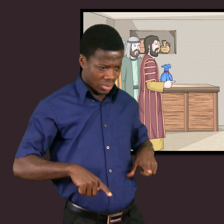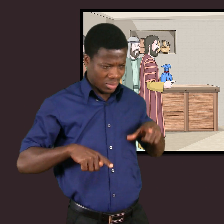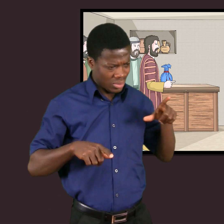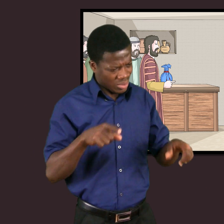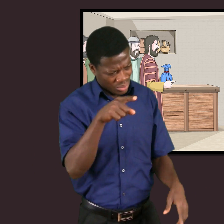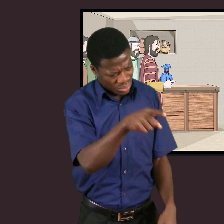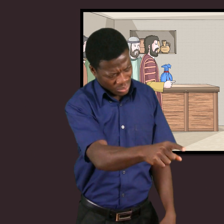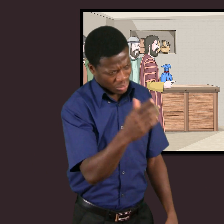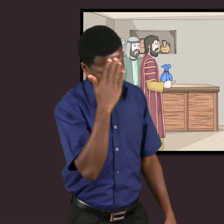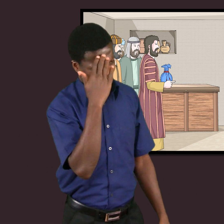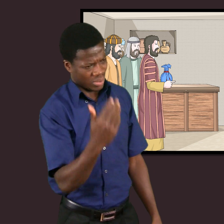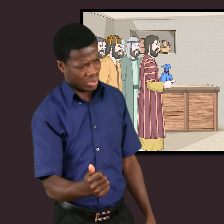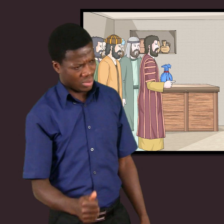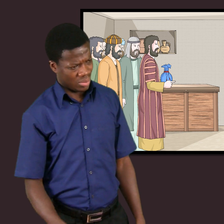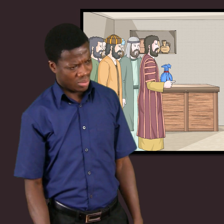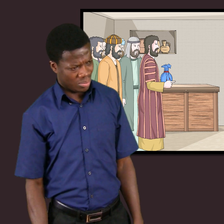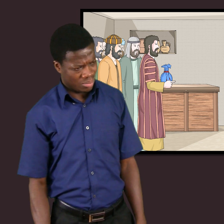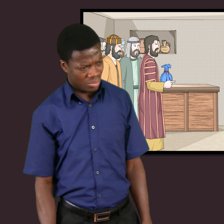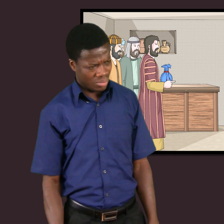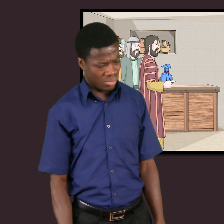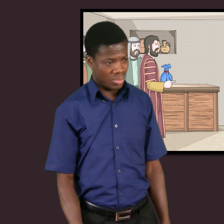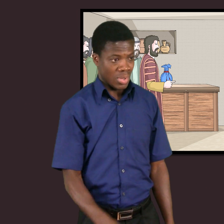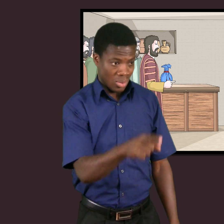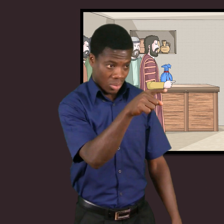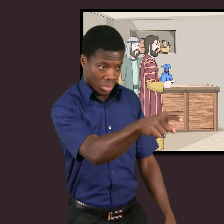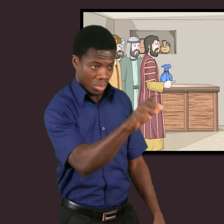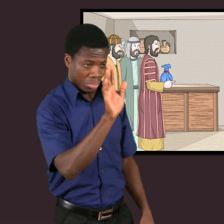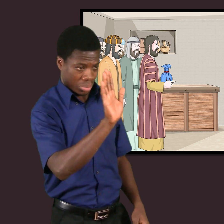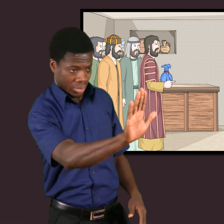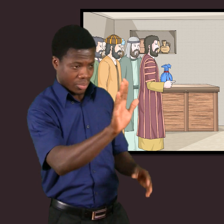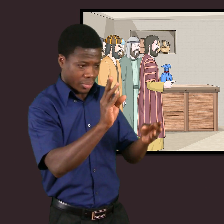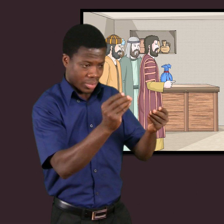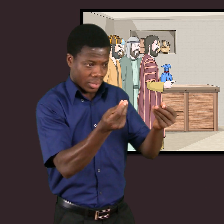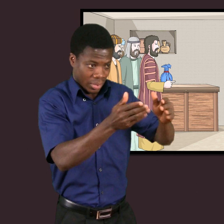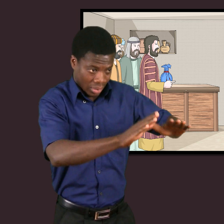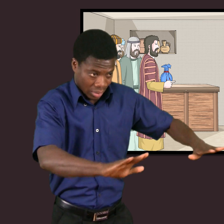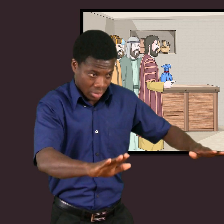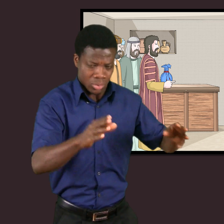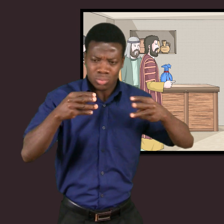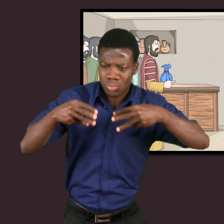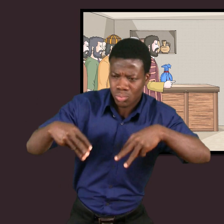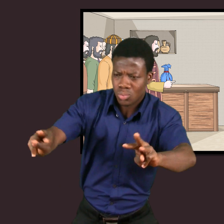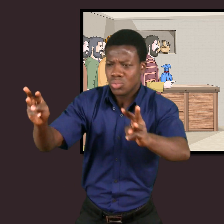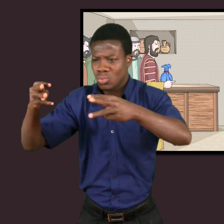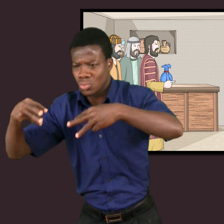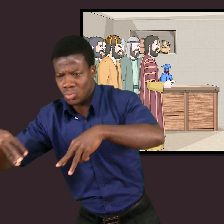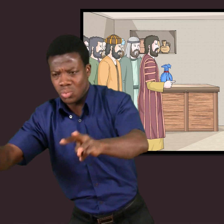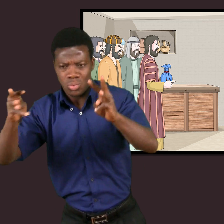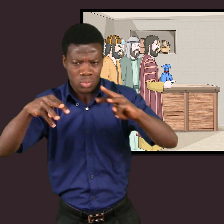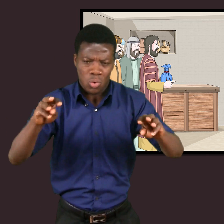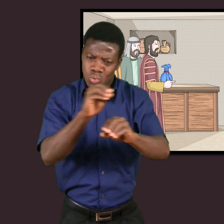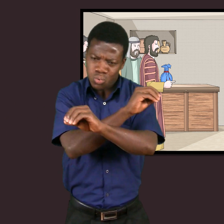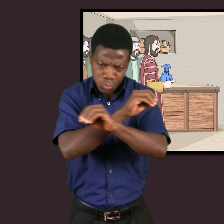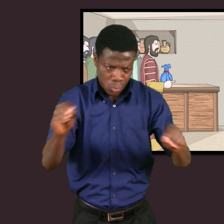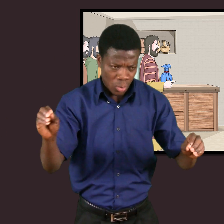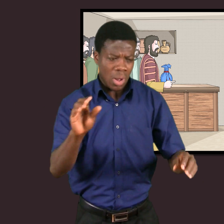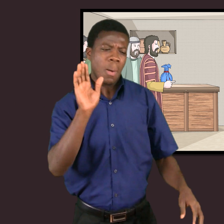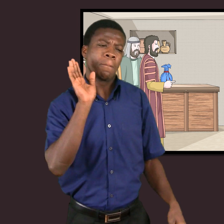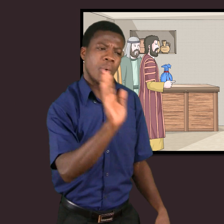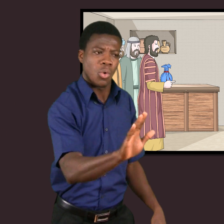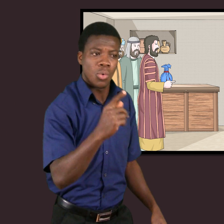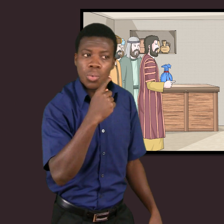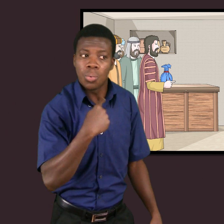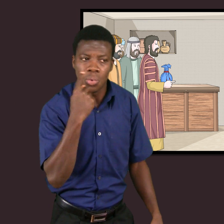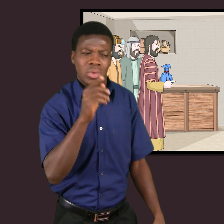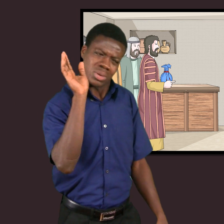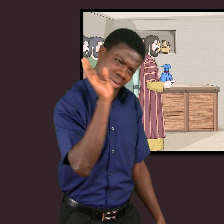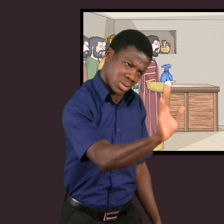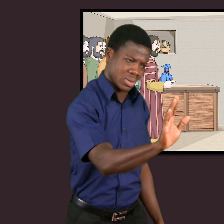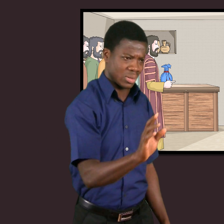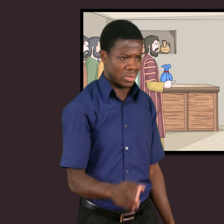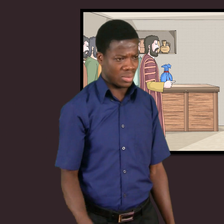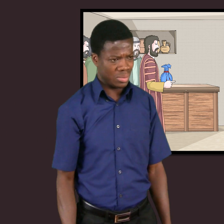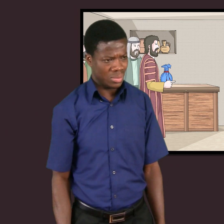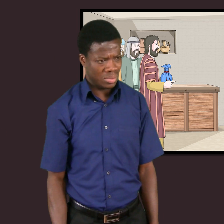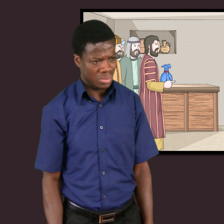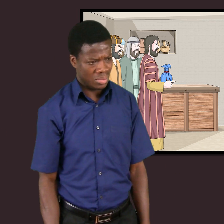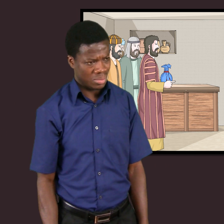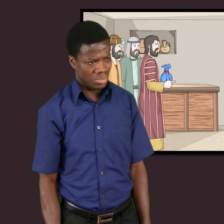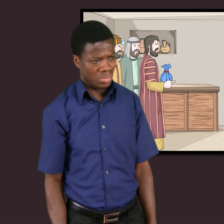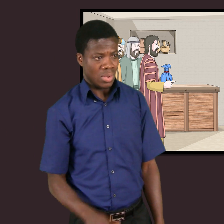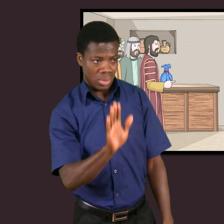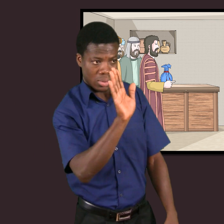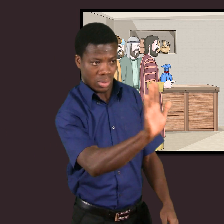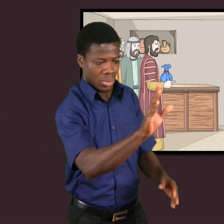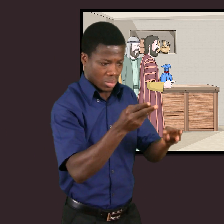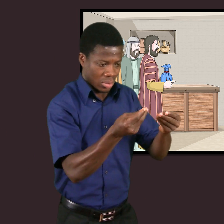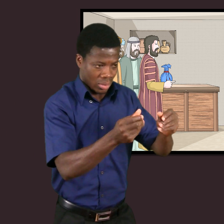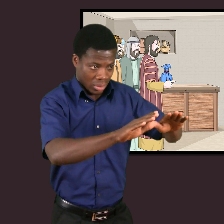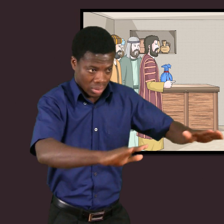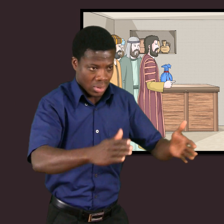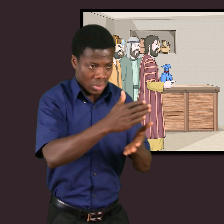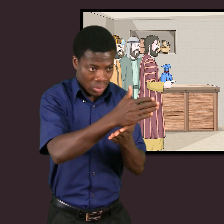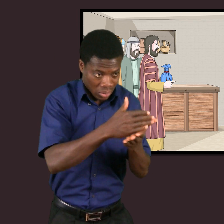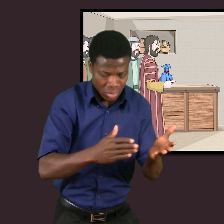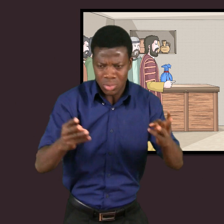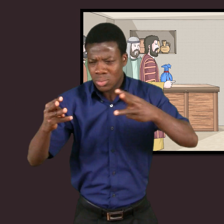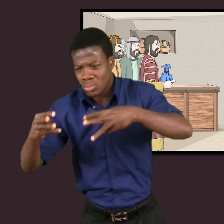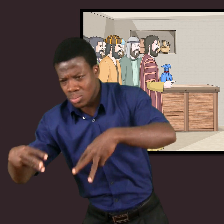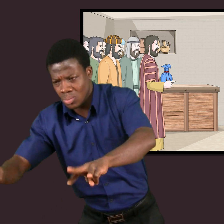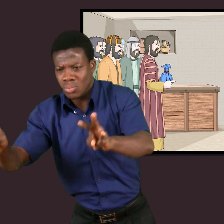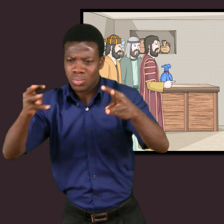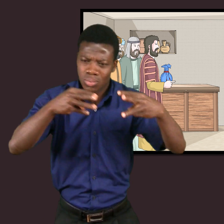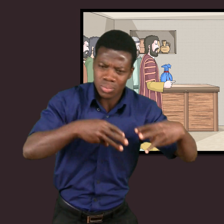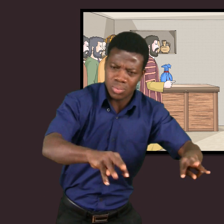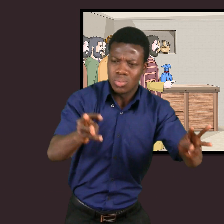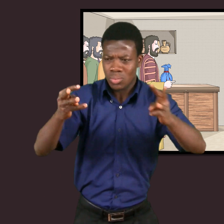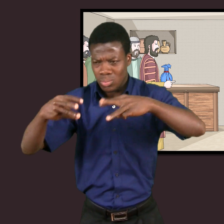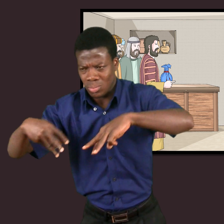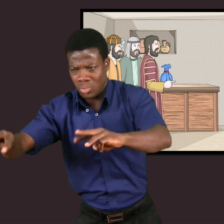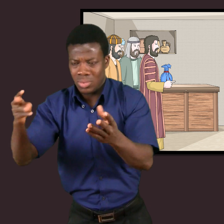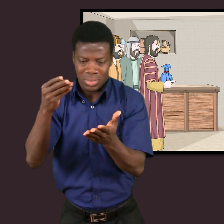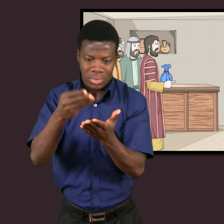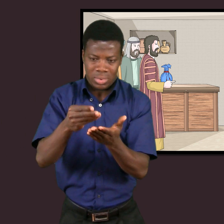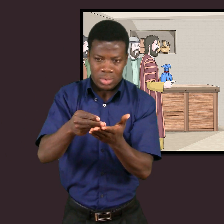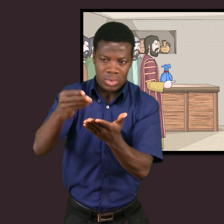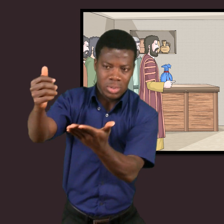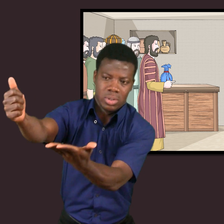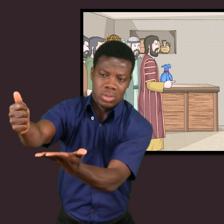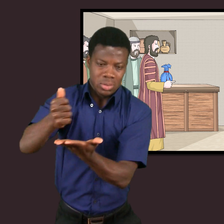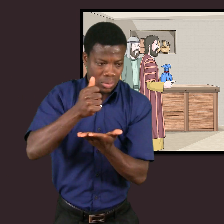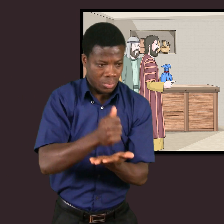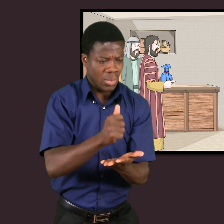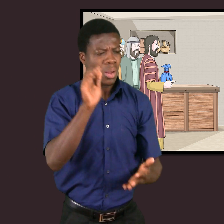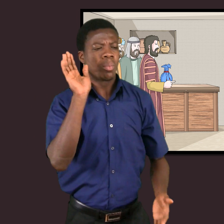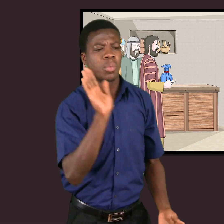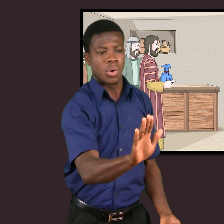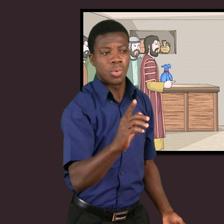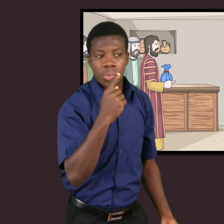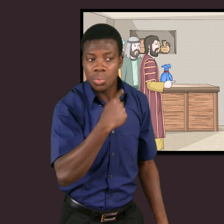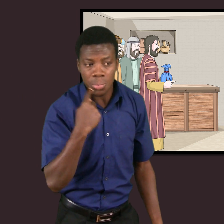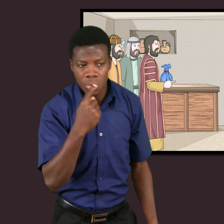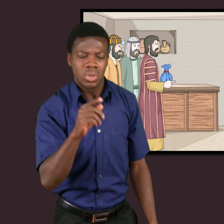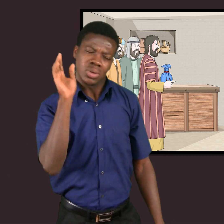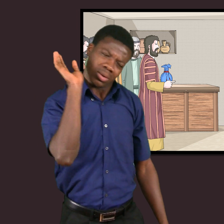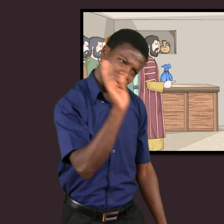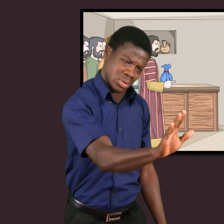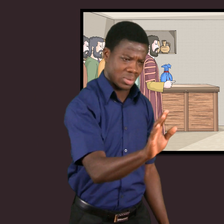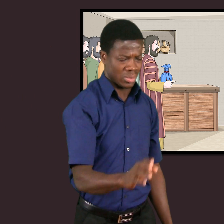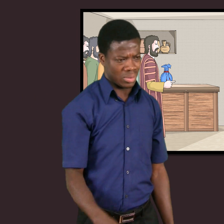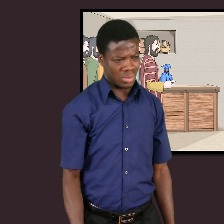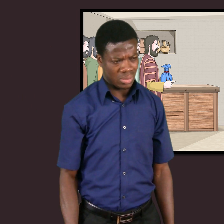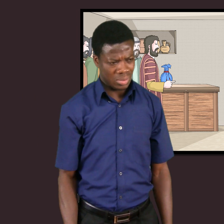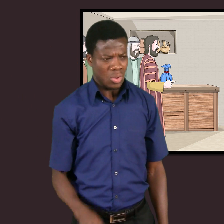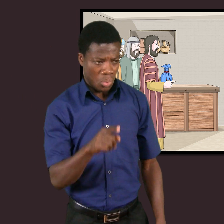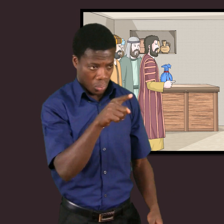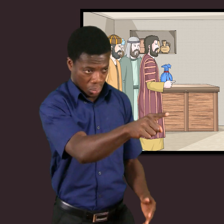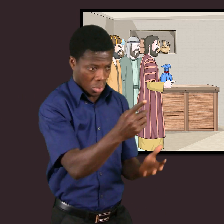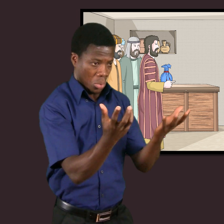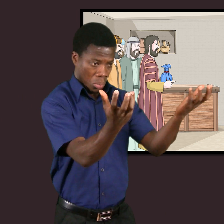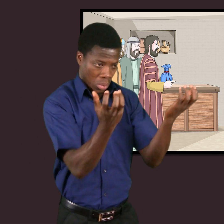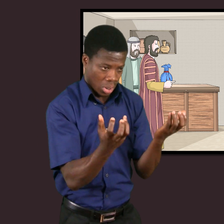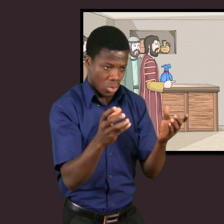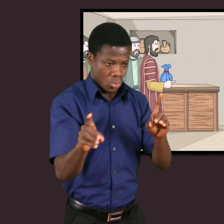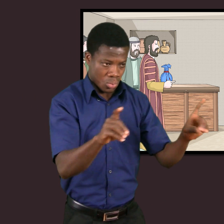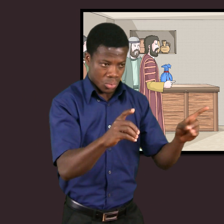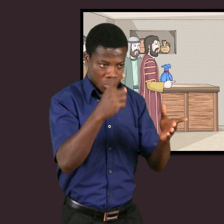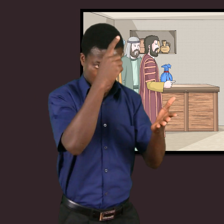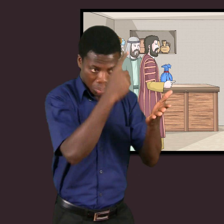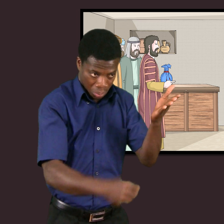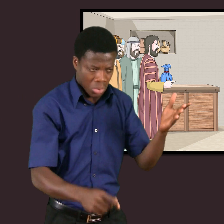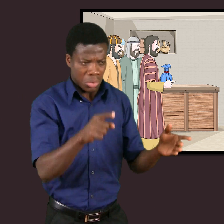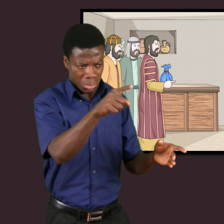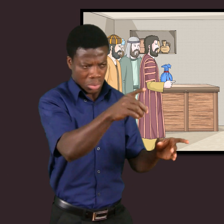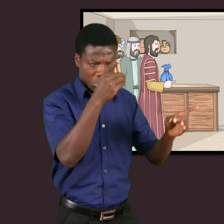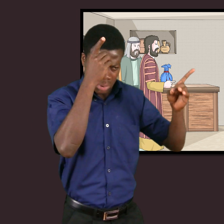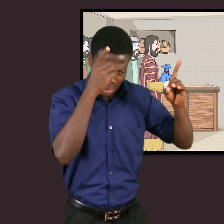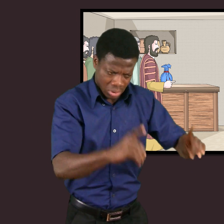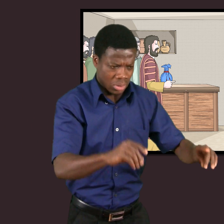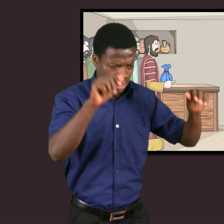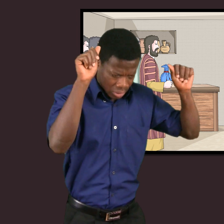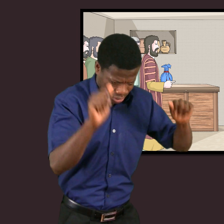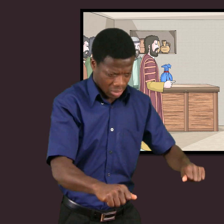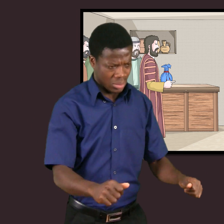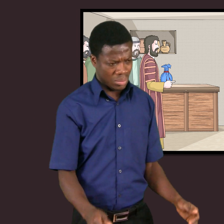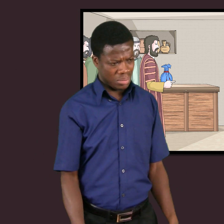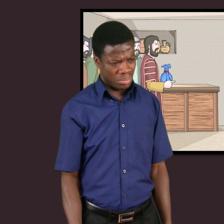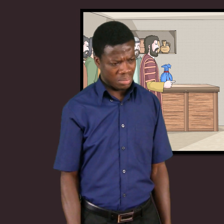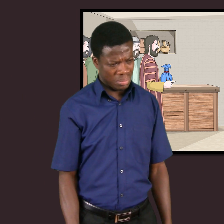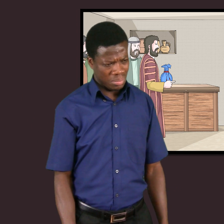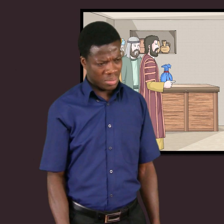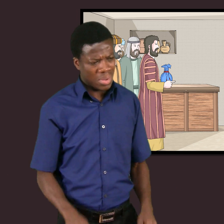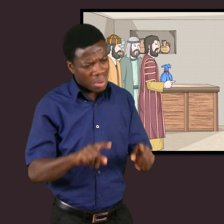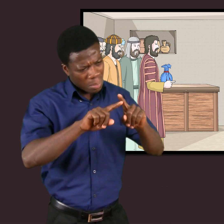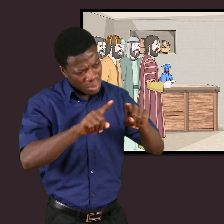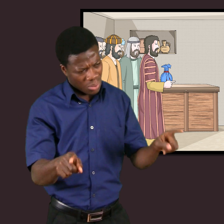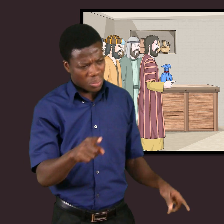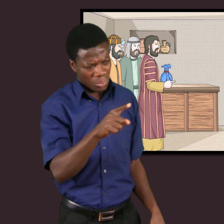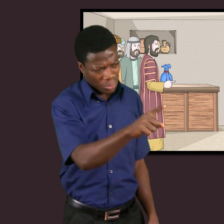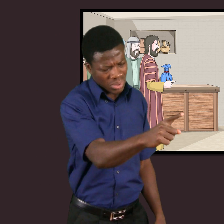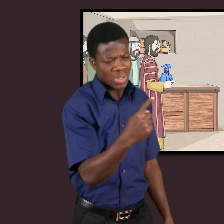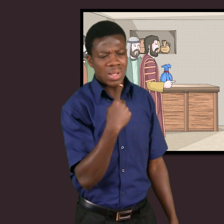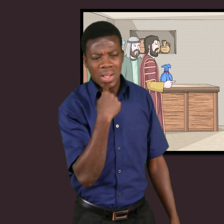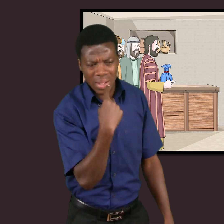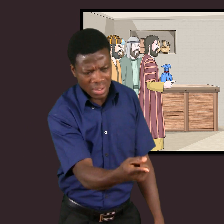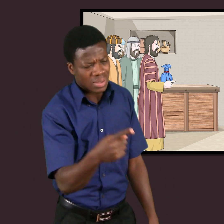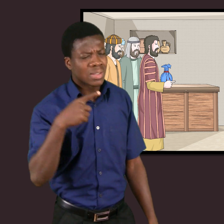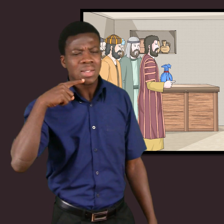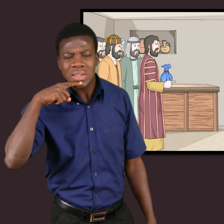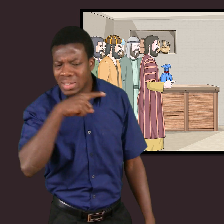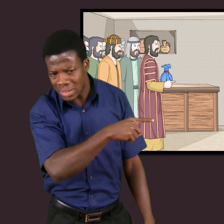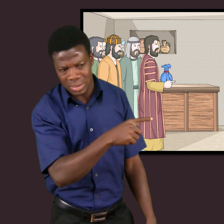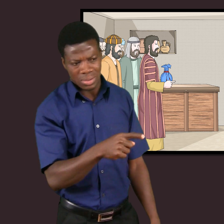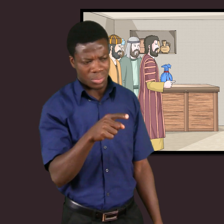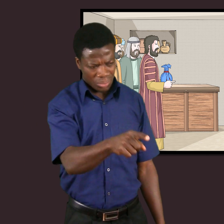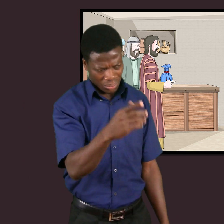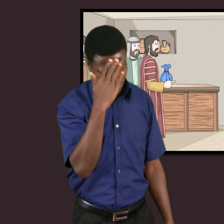Did it not belong to you before it was sold? And after it was sold, was it not at your disposal?